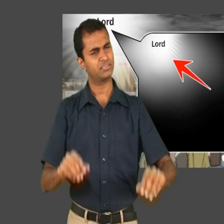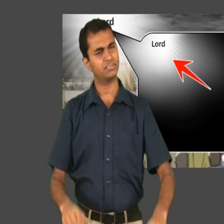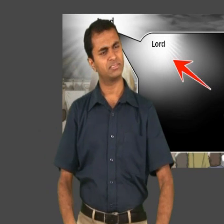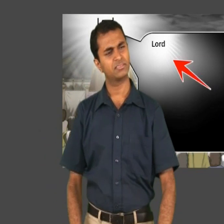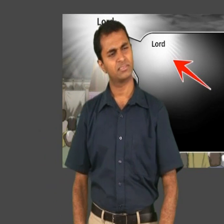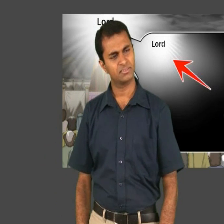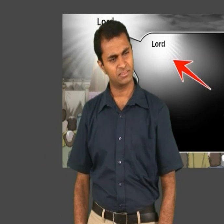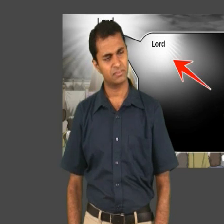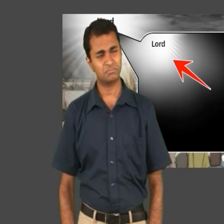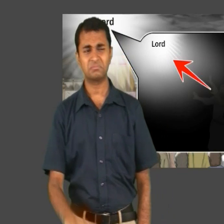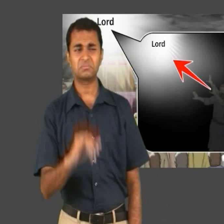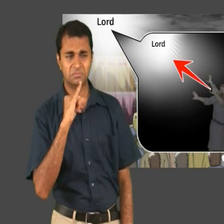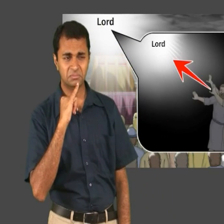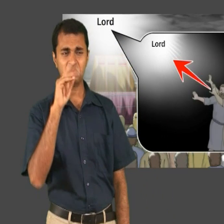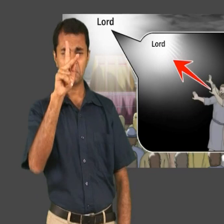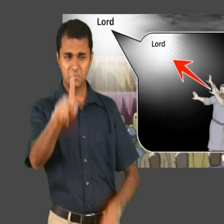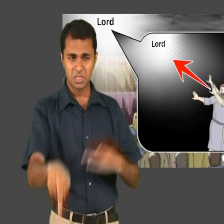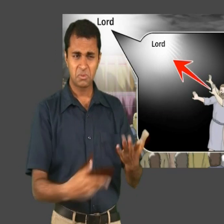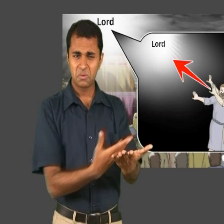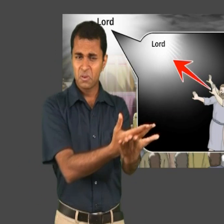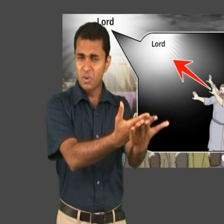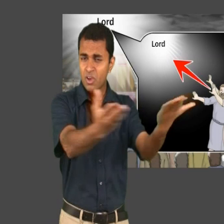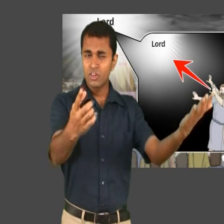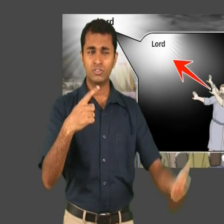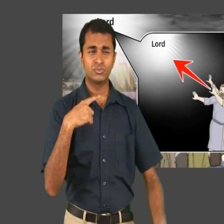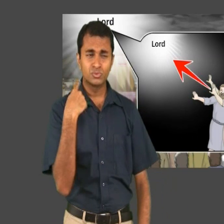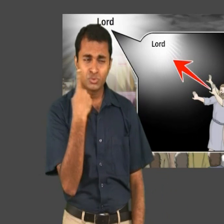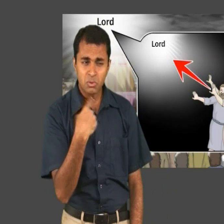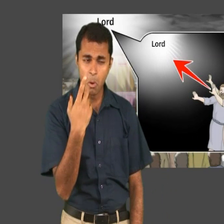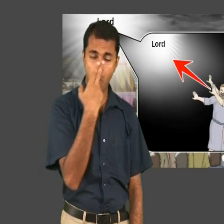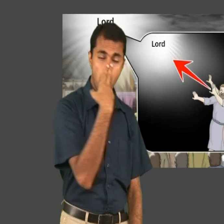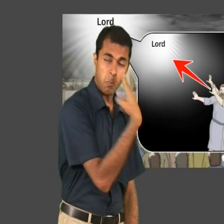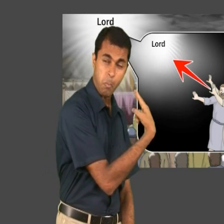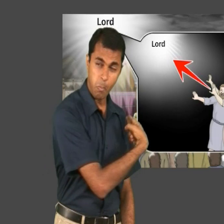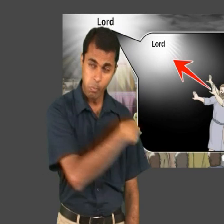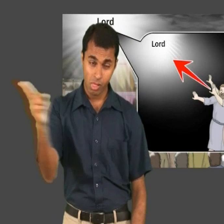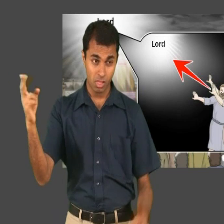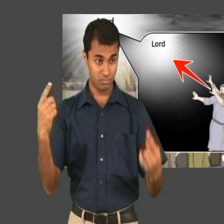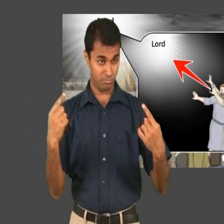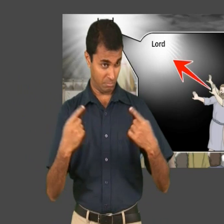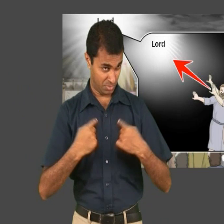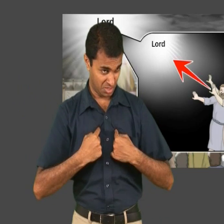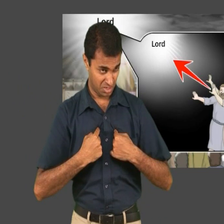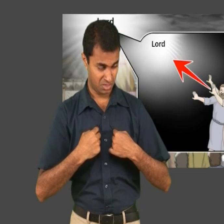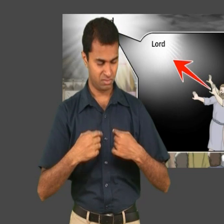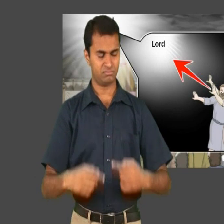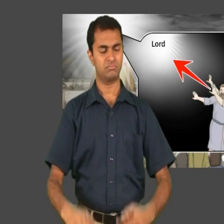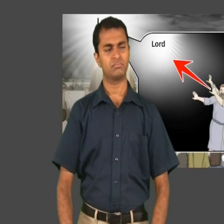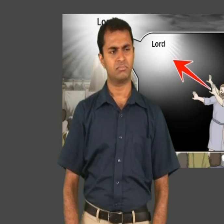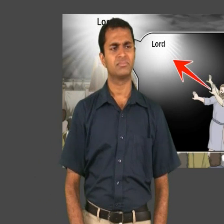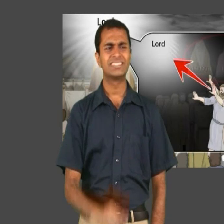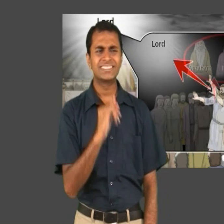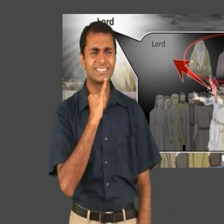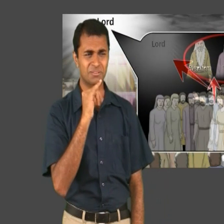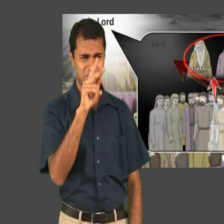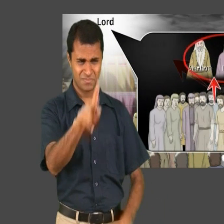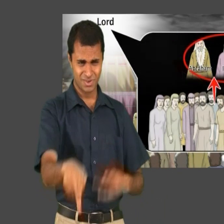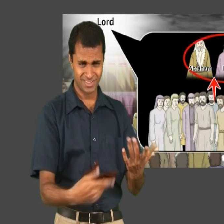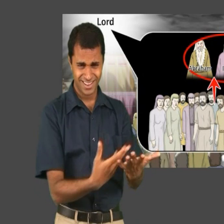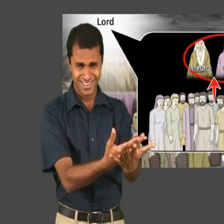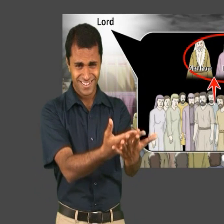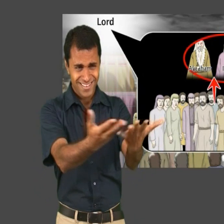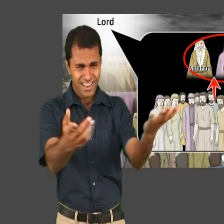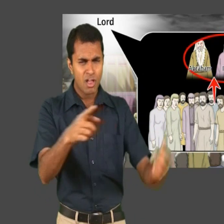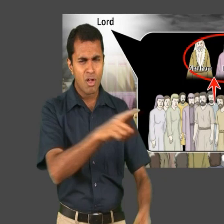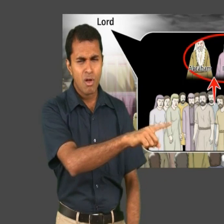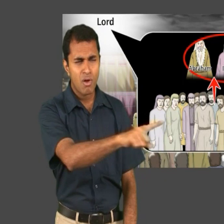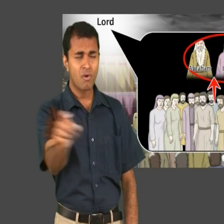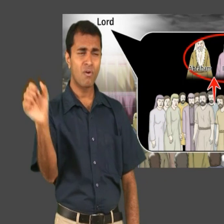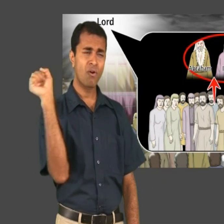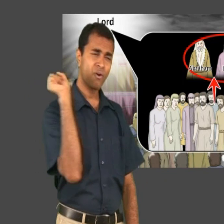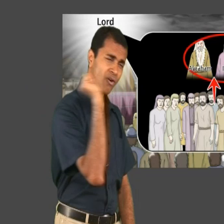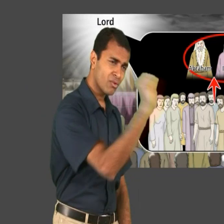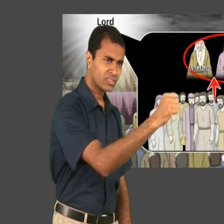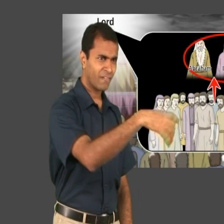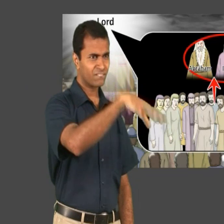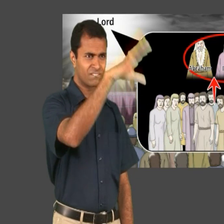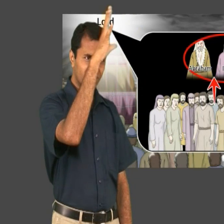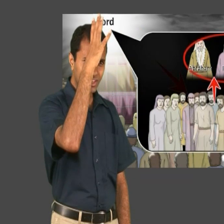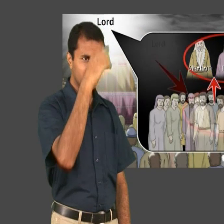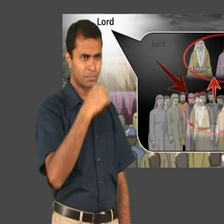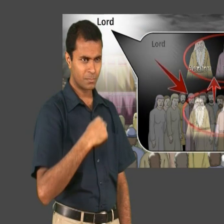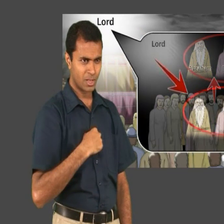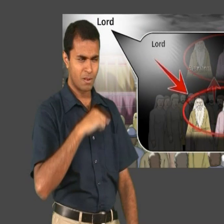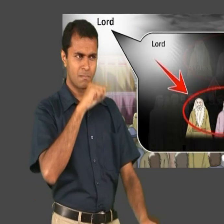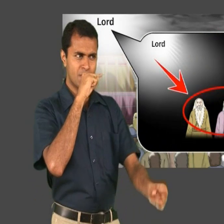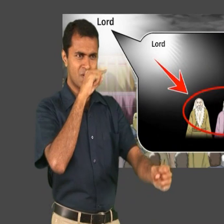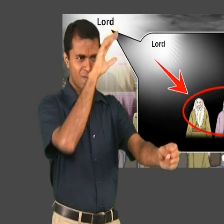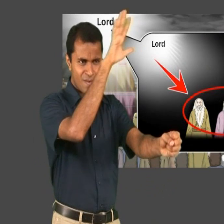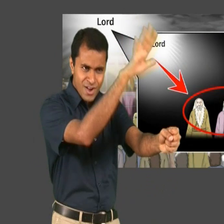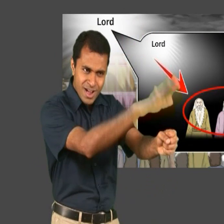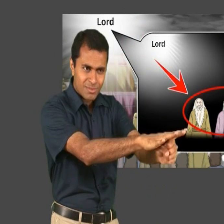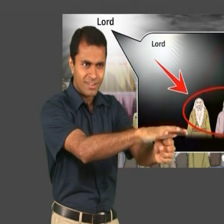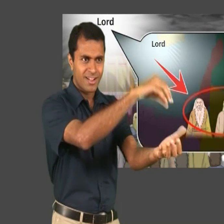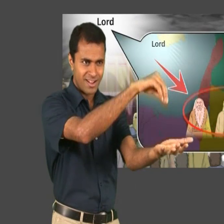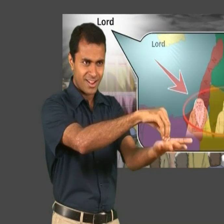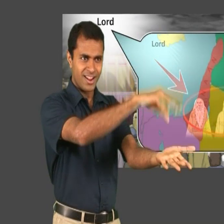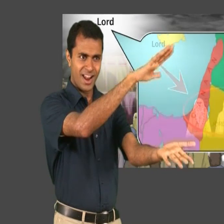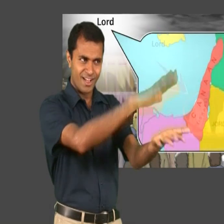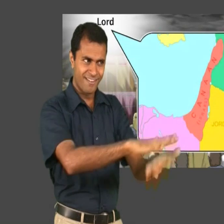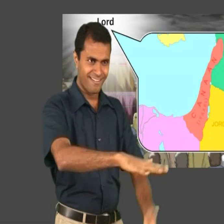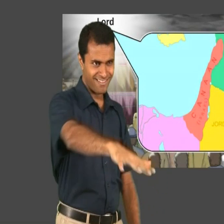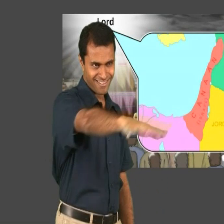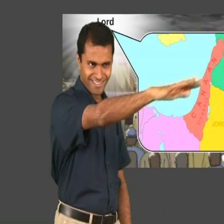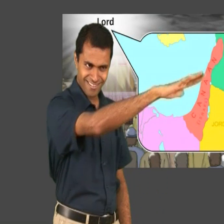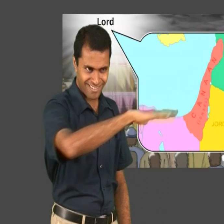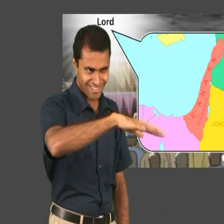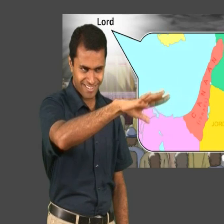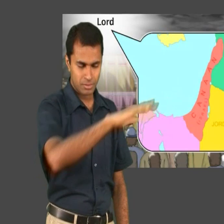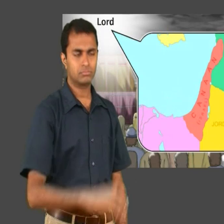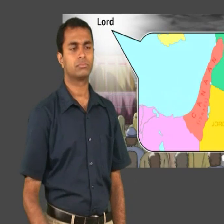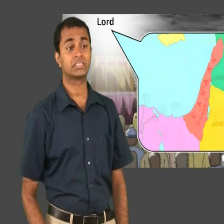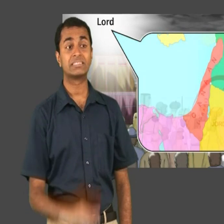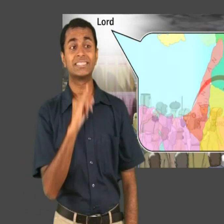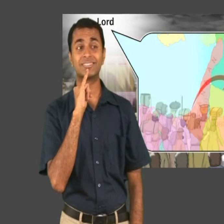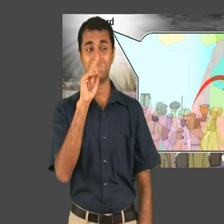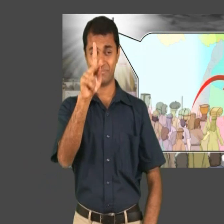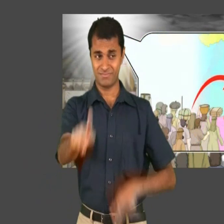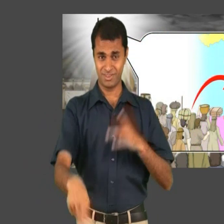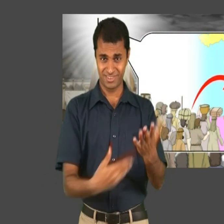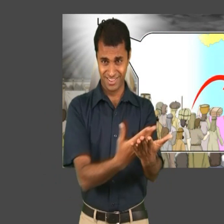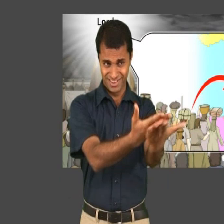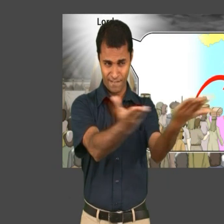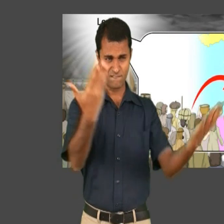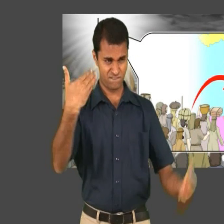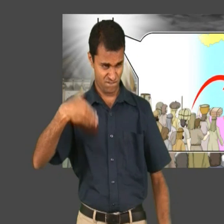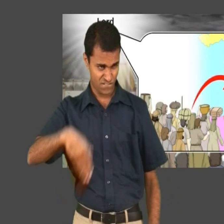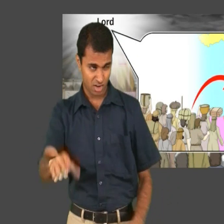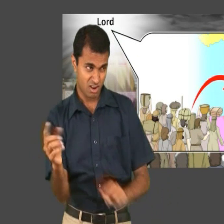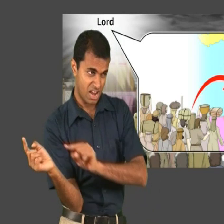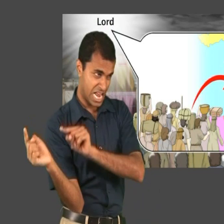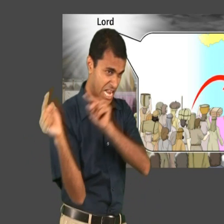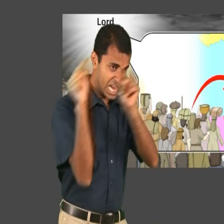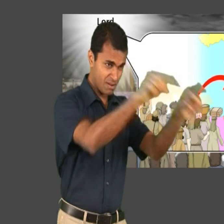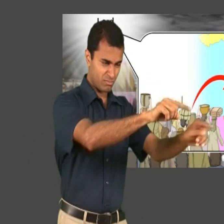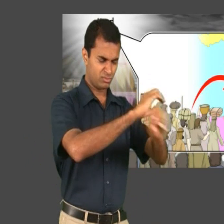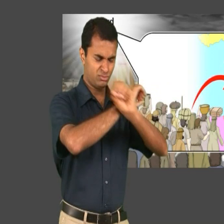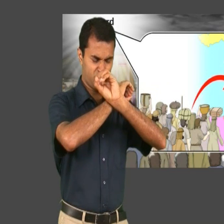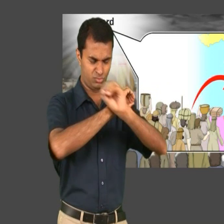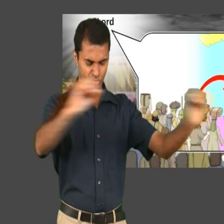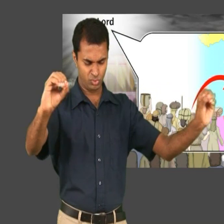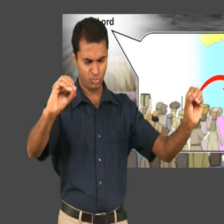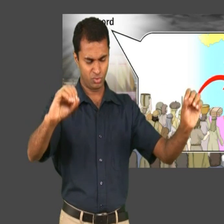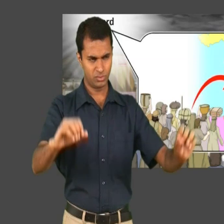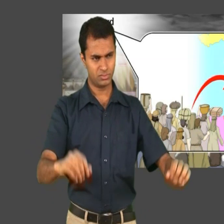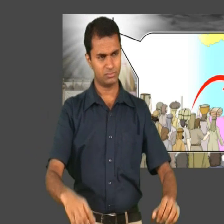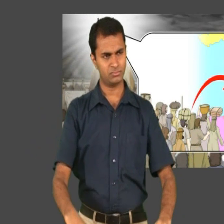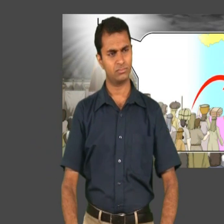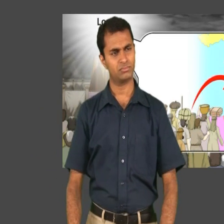None of those who have treated Me with contempt will see it.